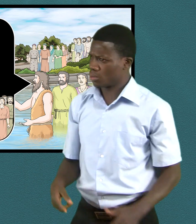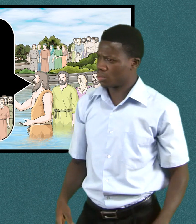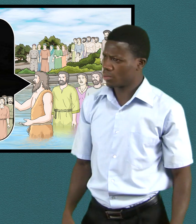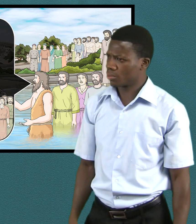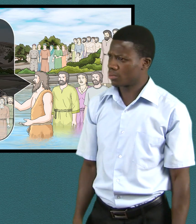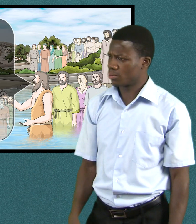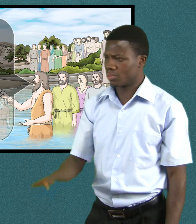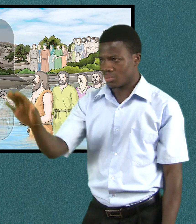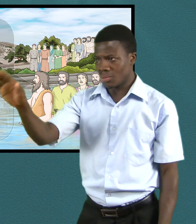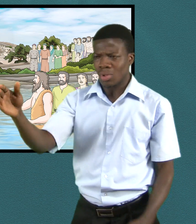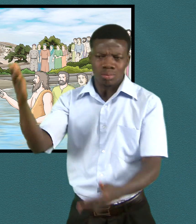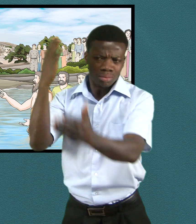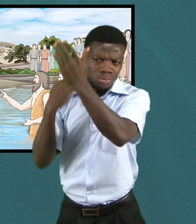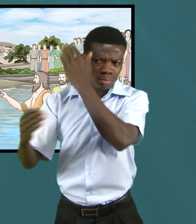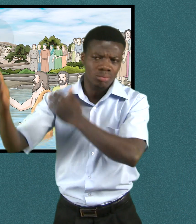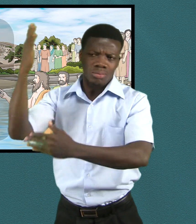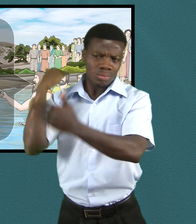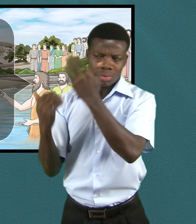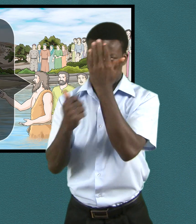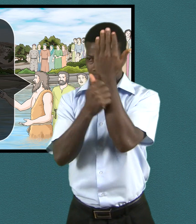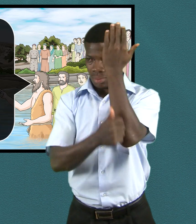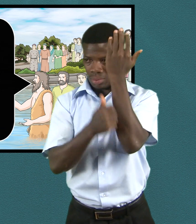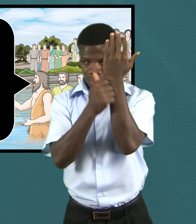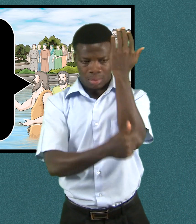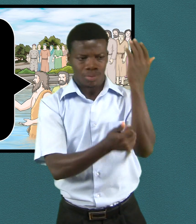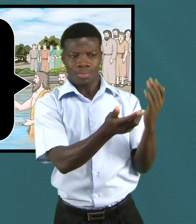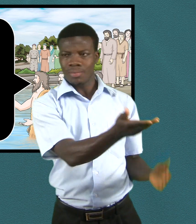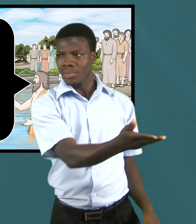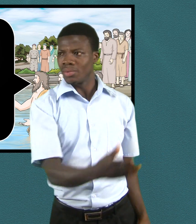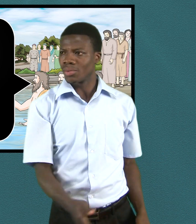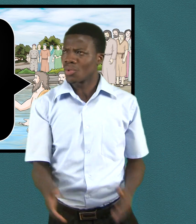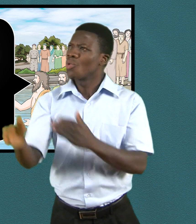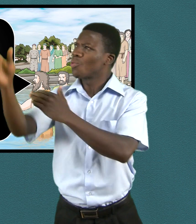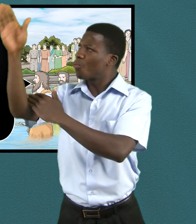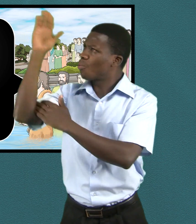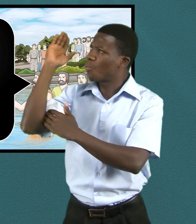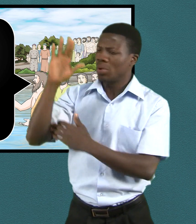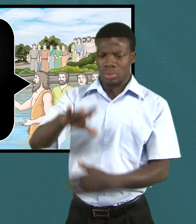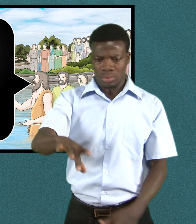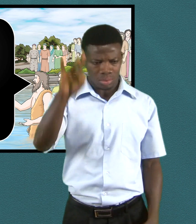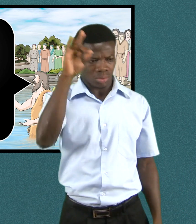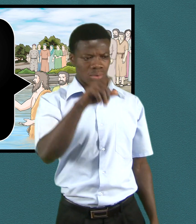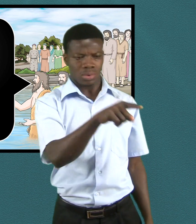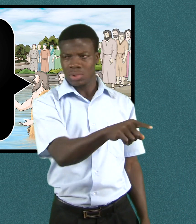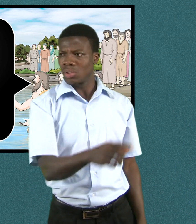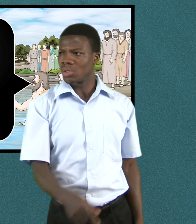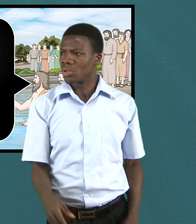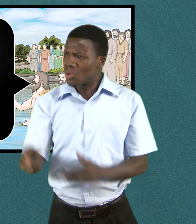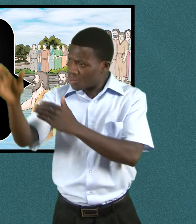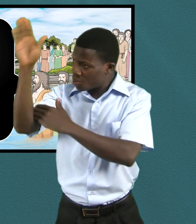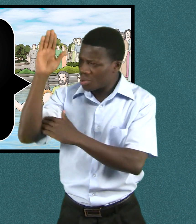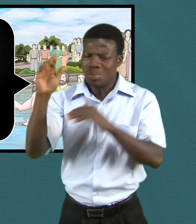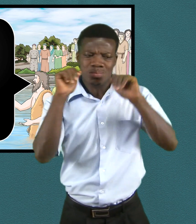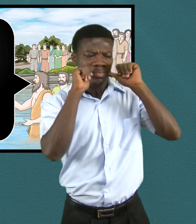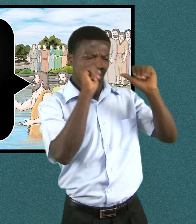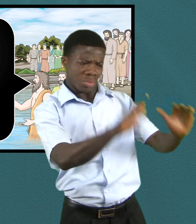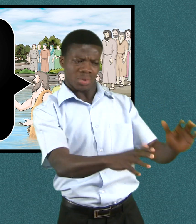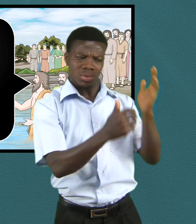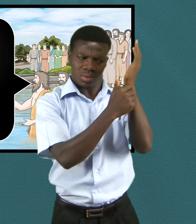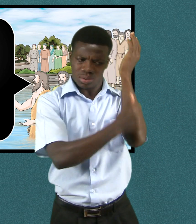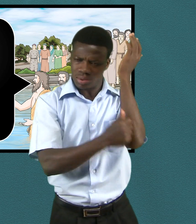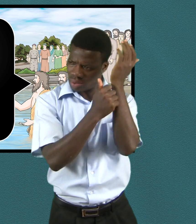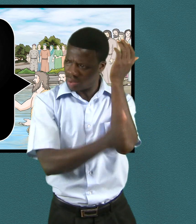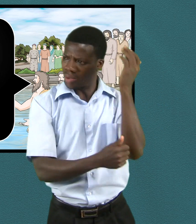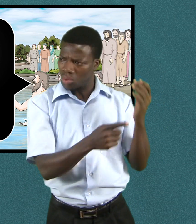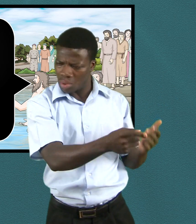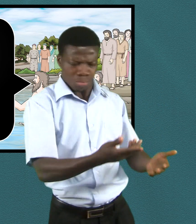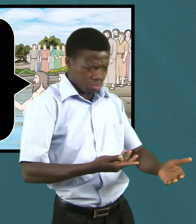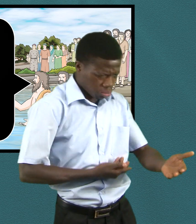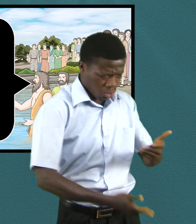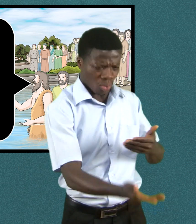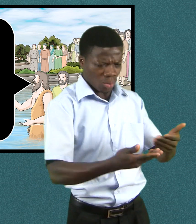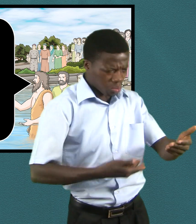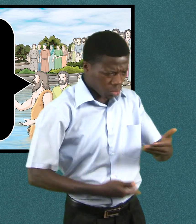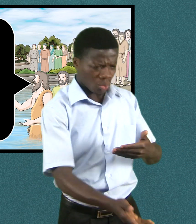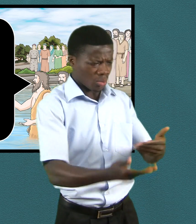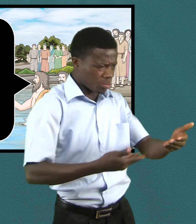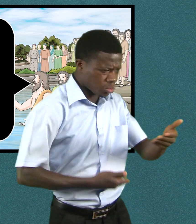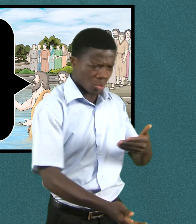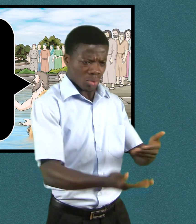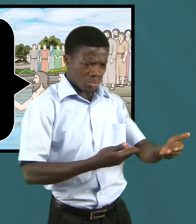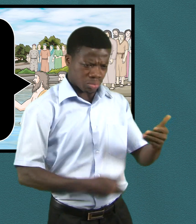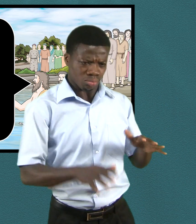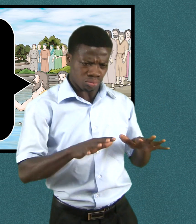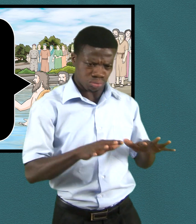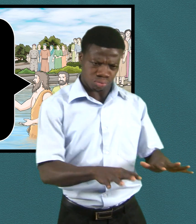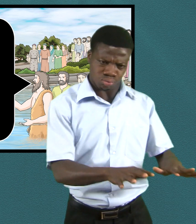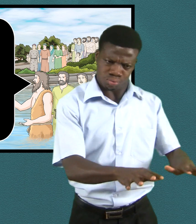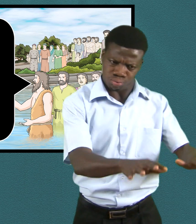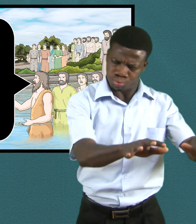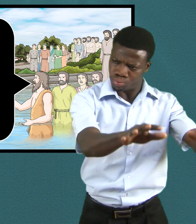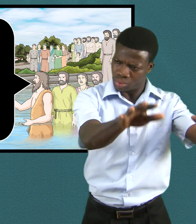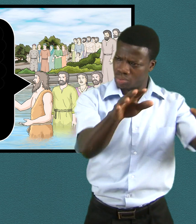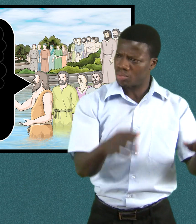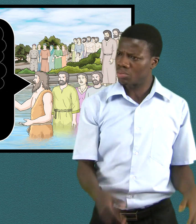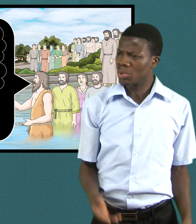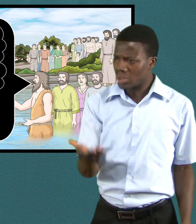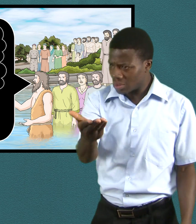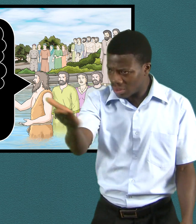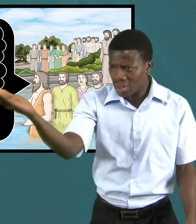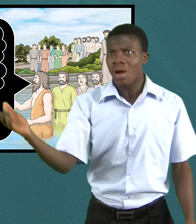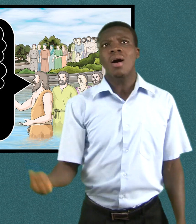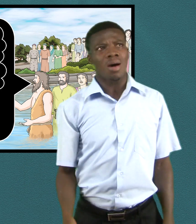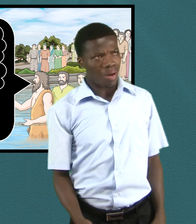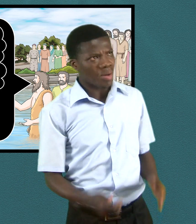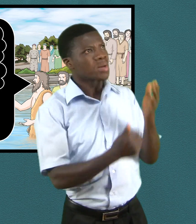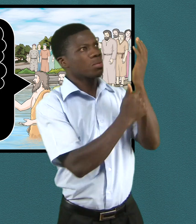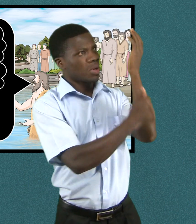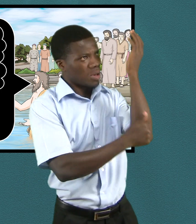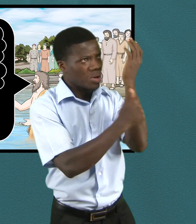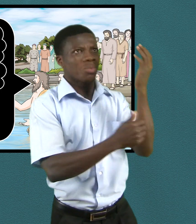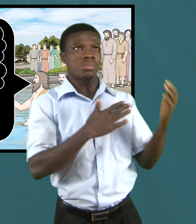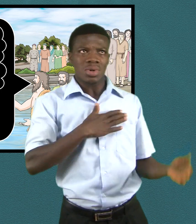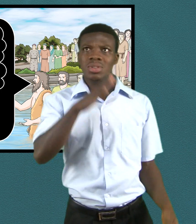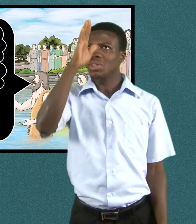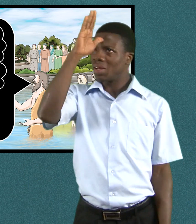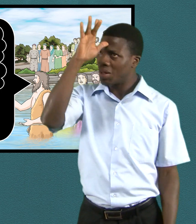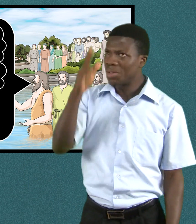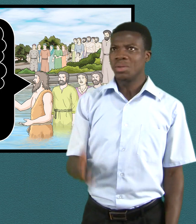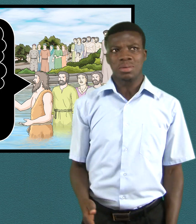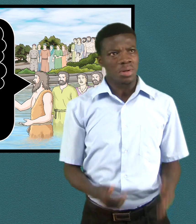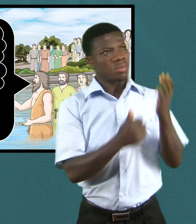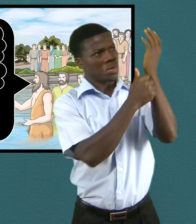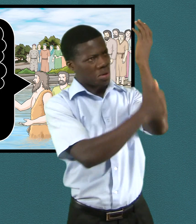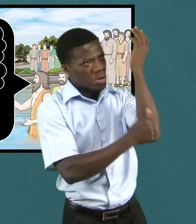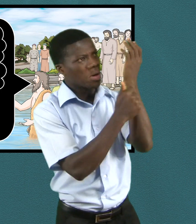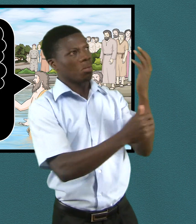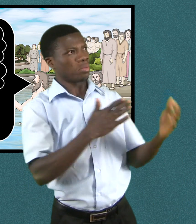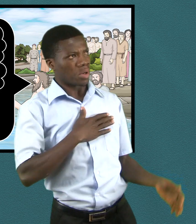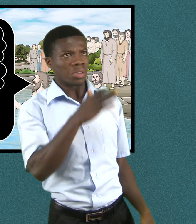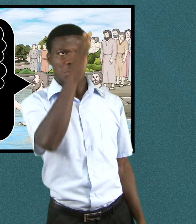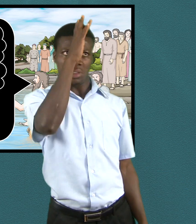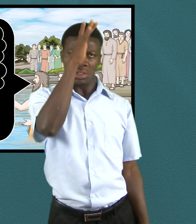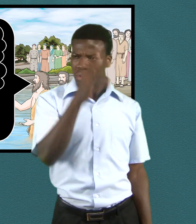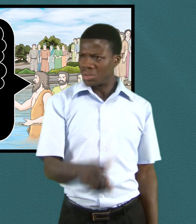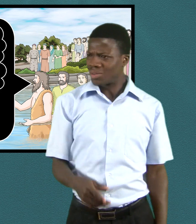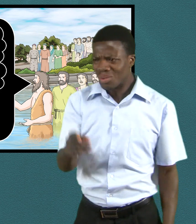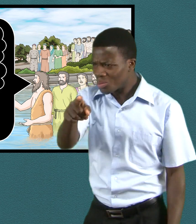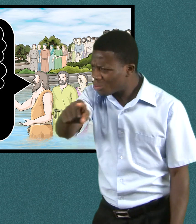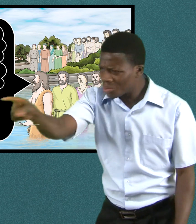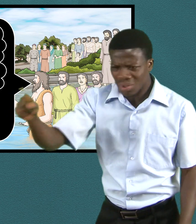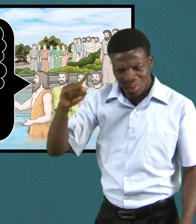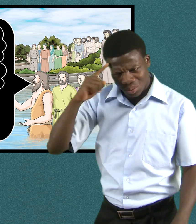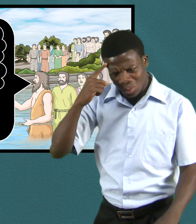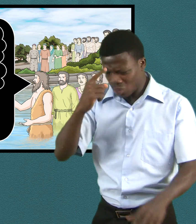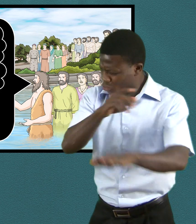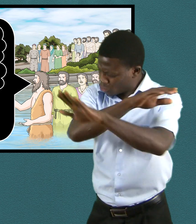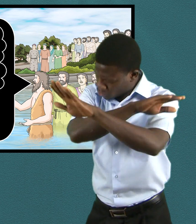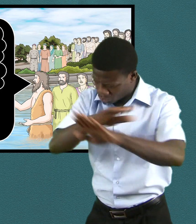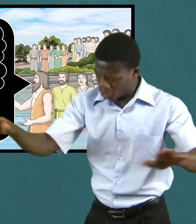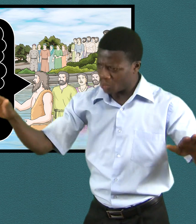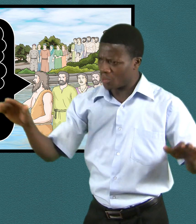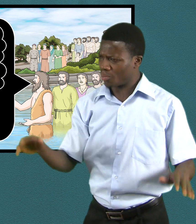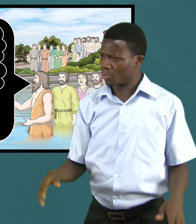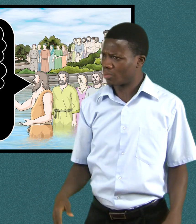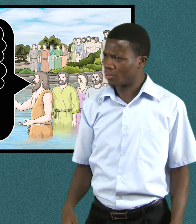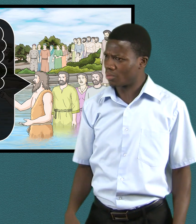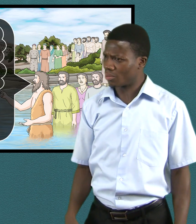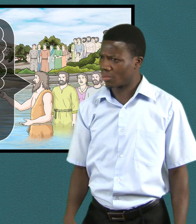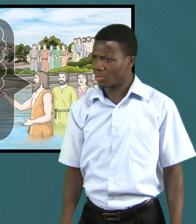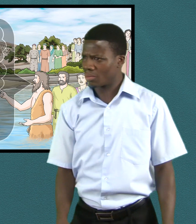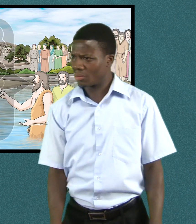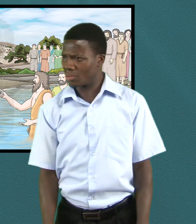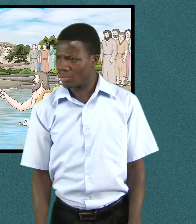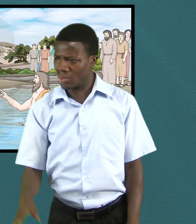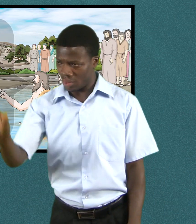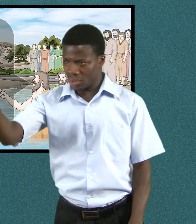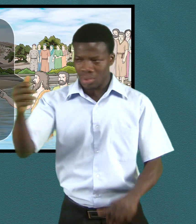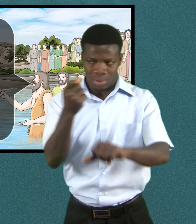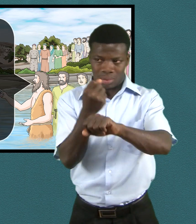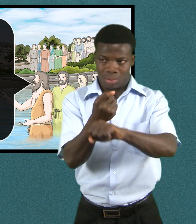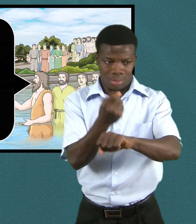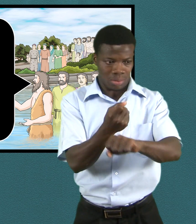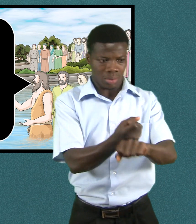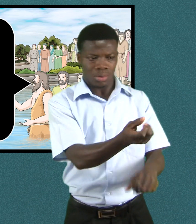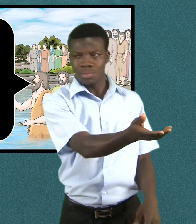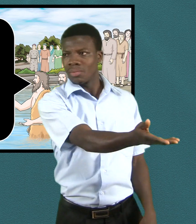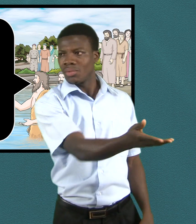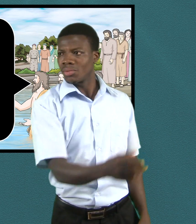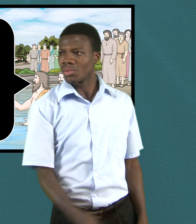And do not presume to say to yourselves, ‘We have Abraham as our father.’